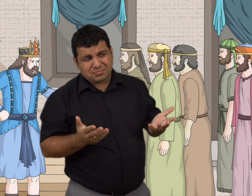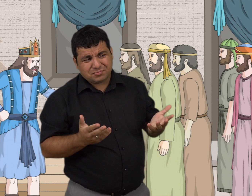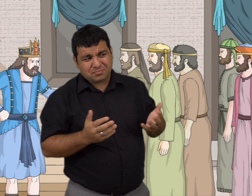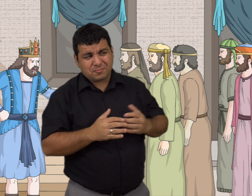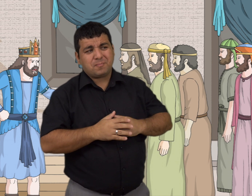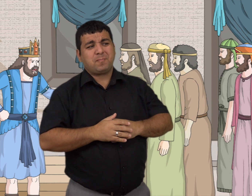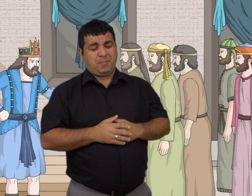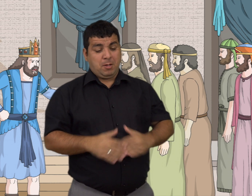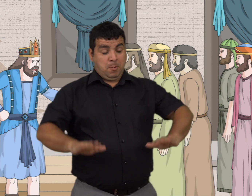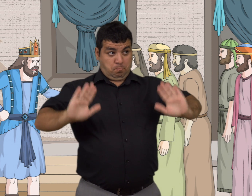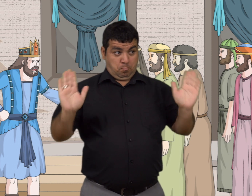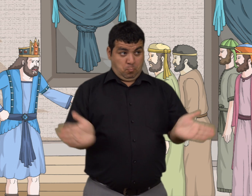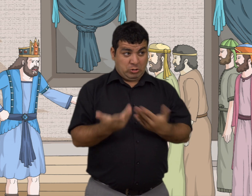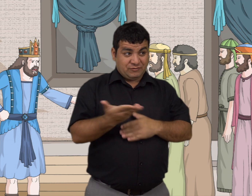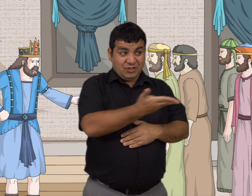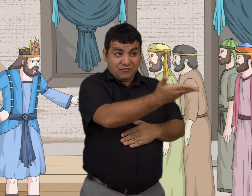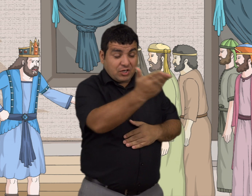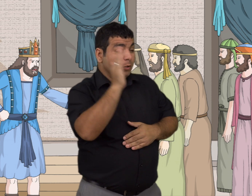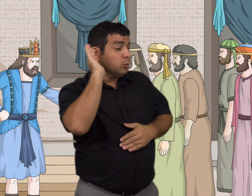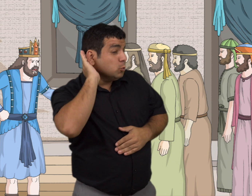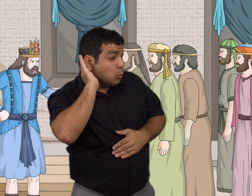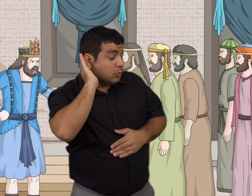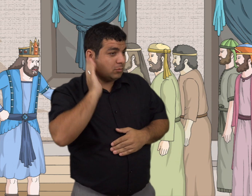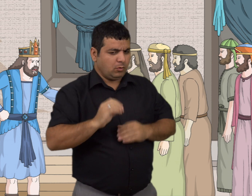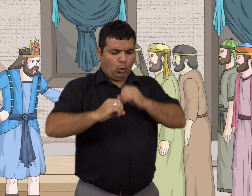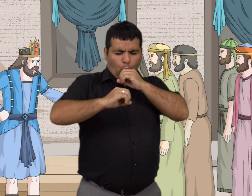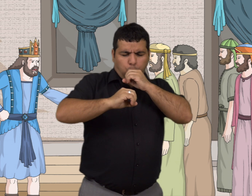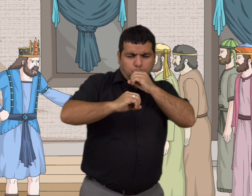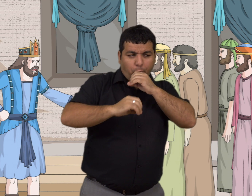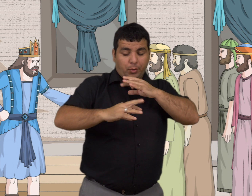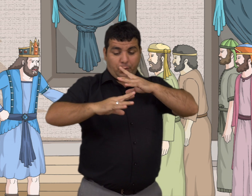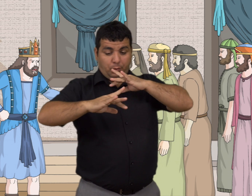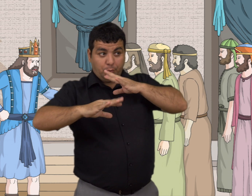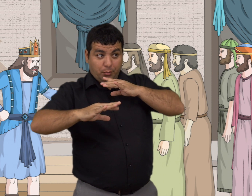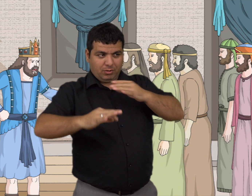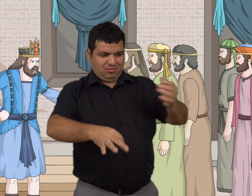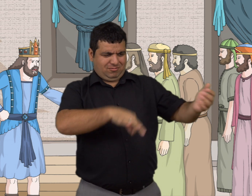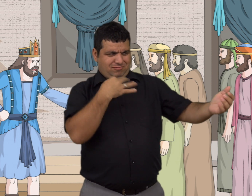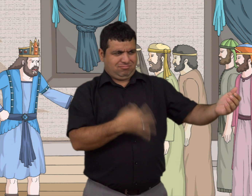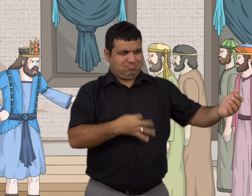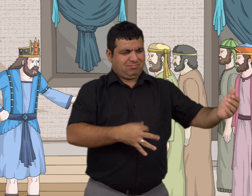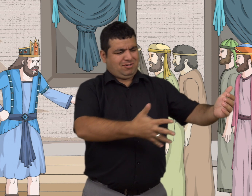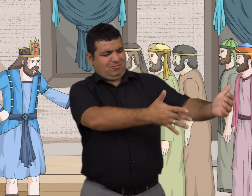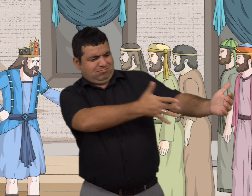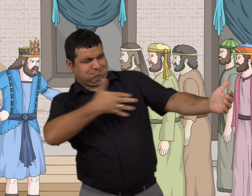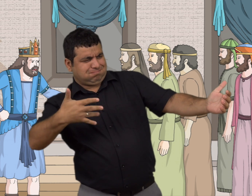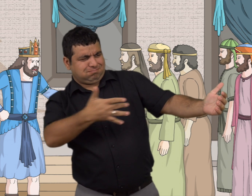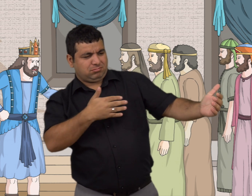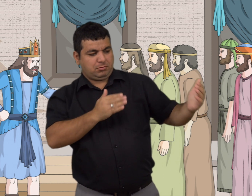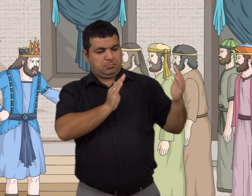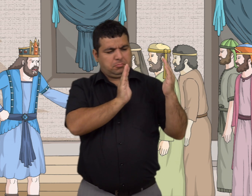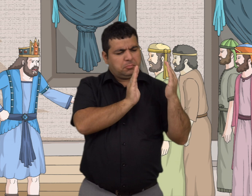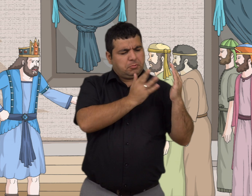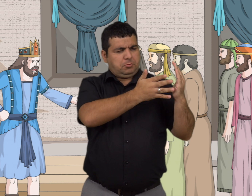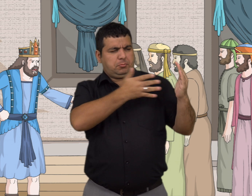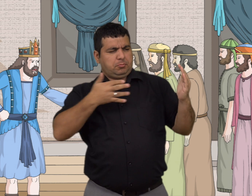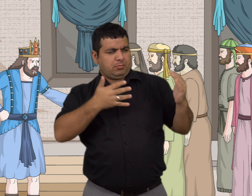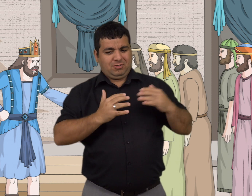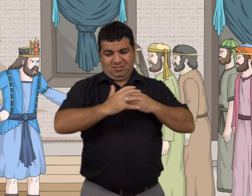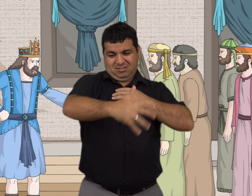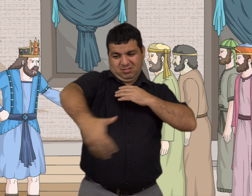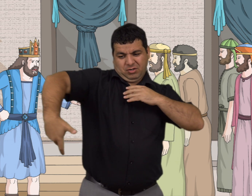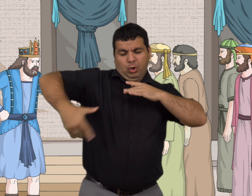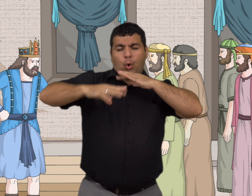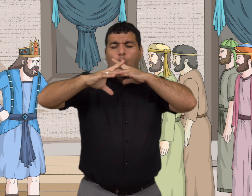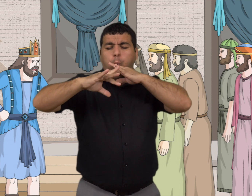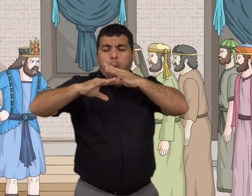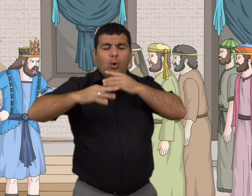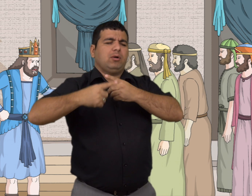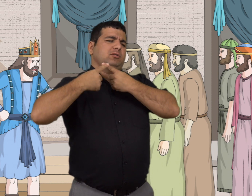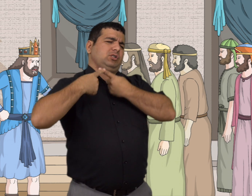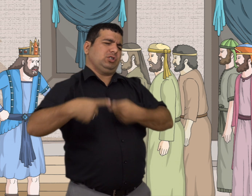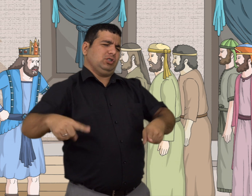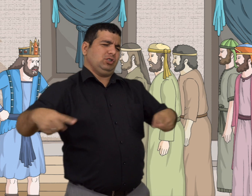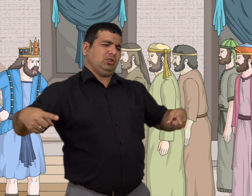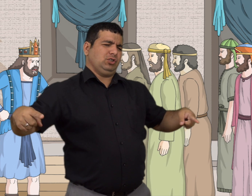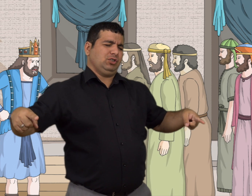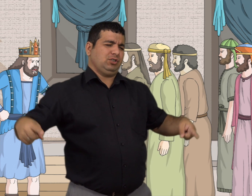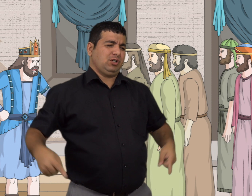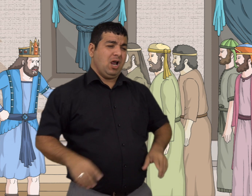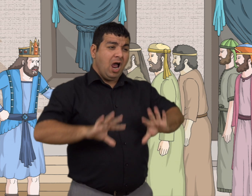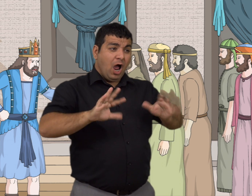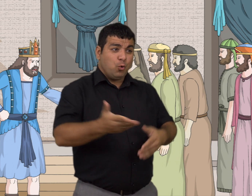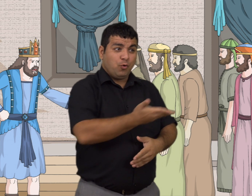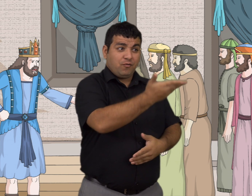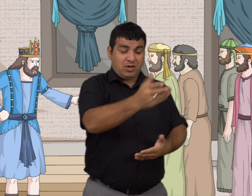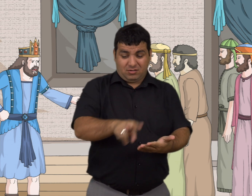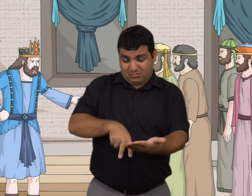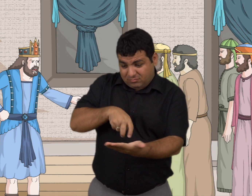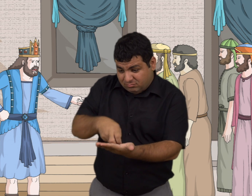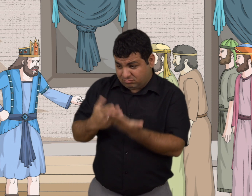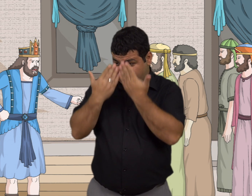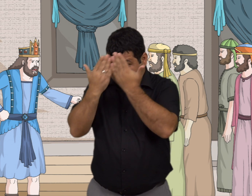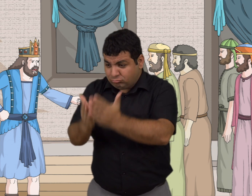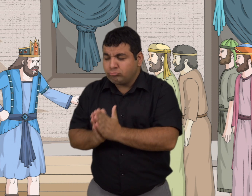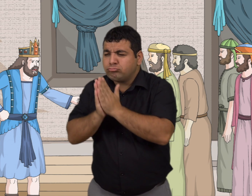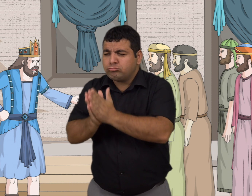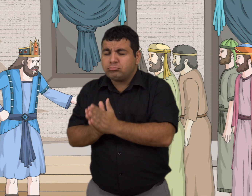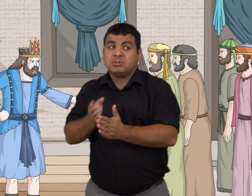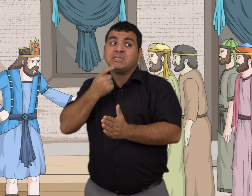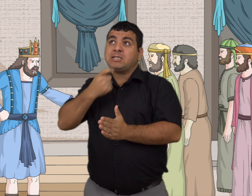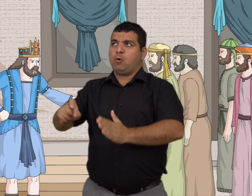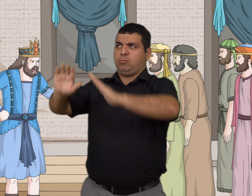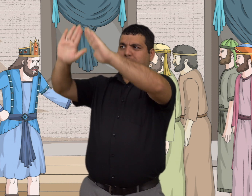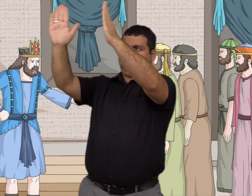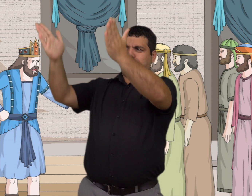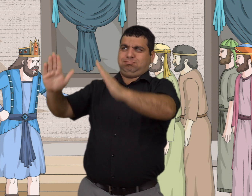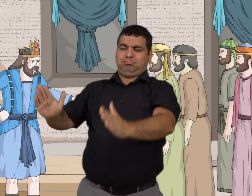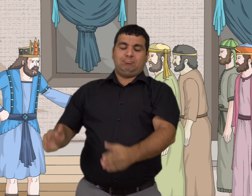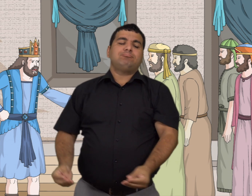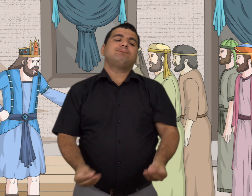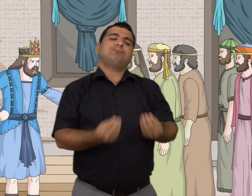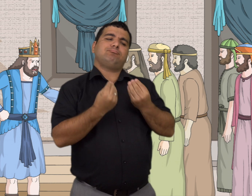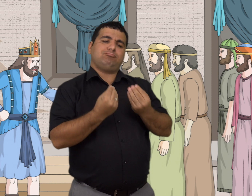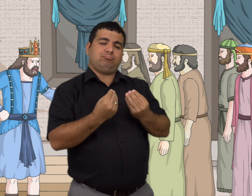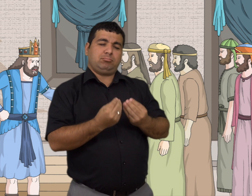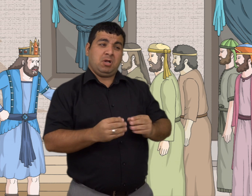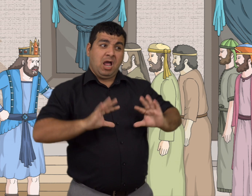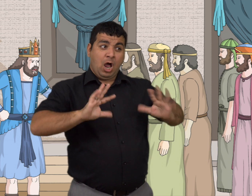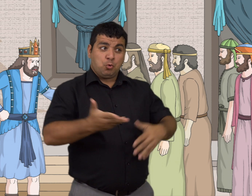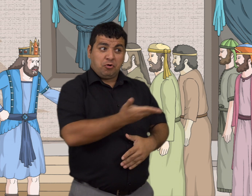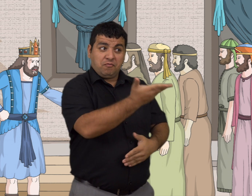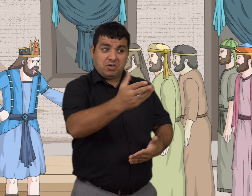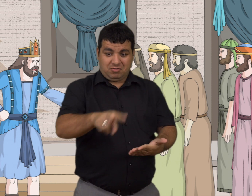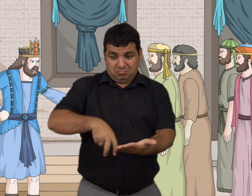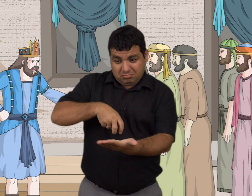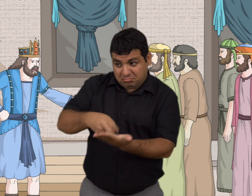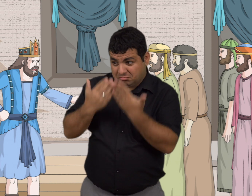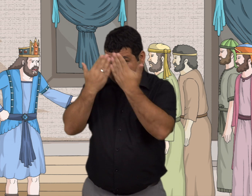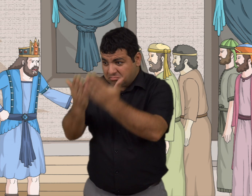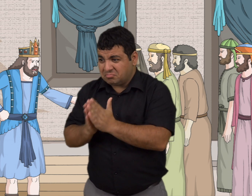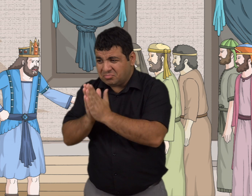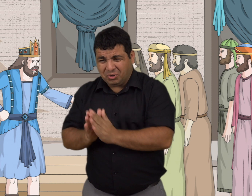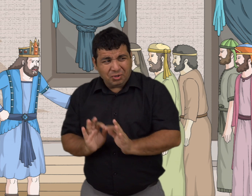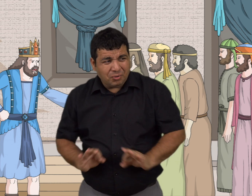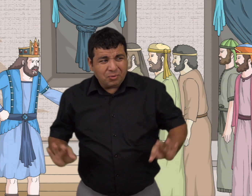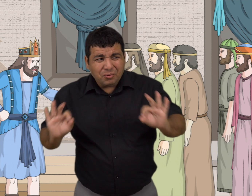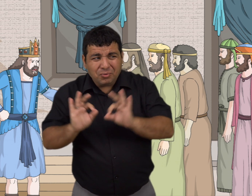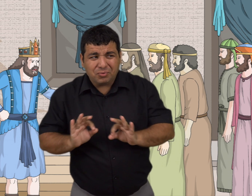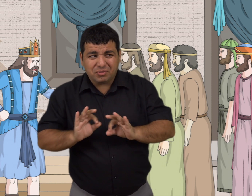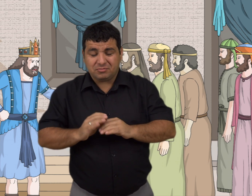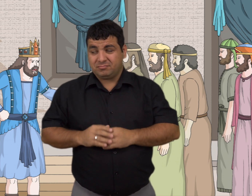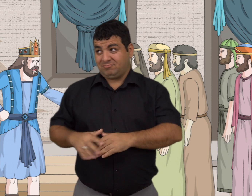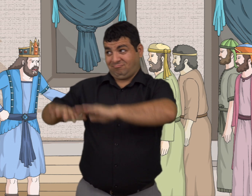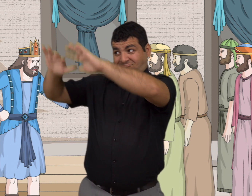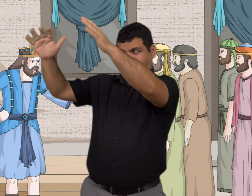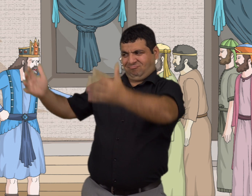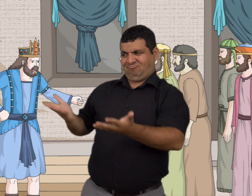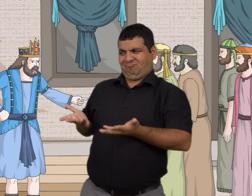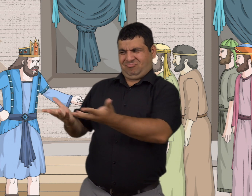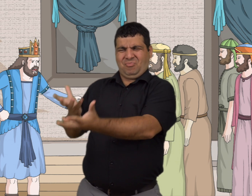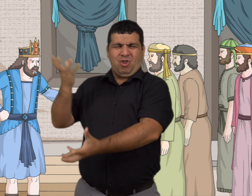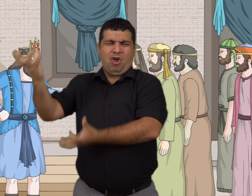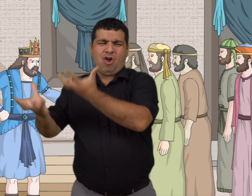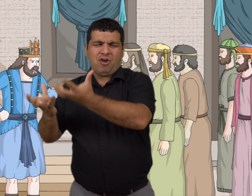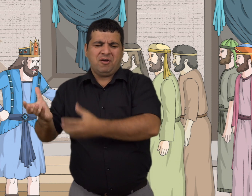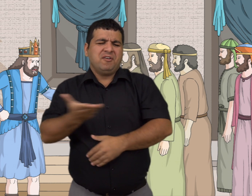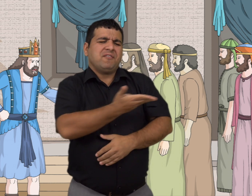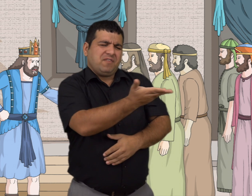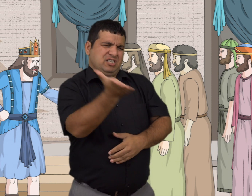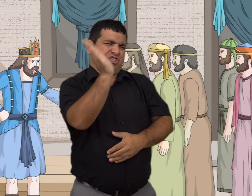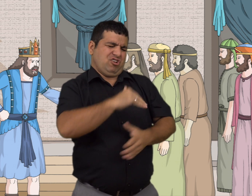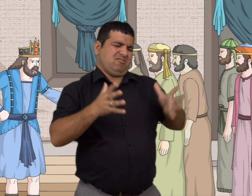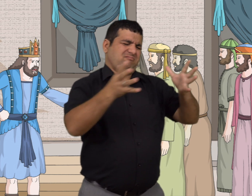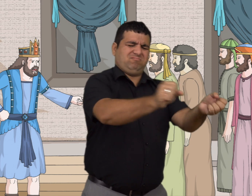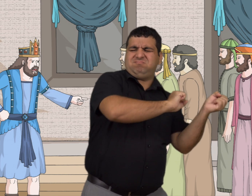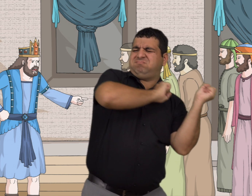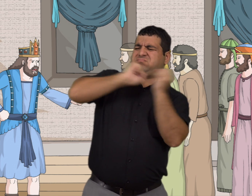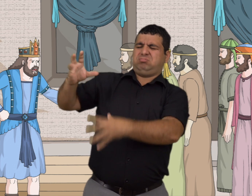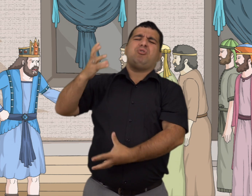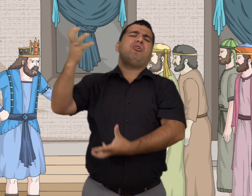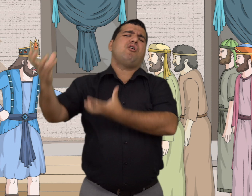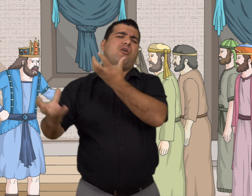Now, if you are ready, as soon as you hear the sound of the horn, flute, zither, lyre, harp, pipes, and all kinds of music, you must fall down and worship the statue I have made.